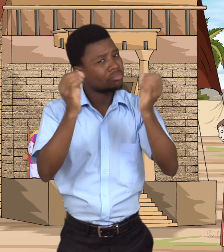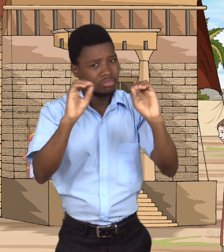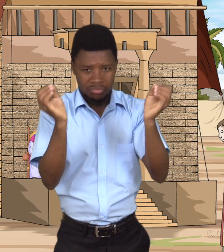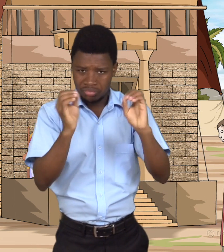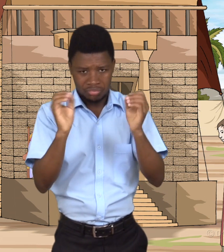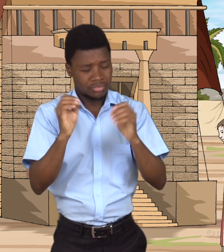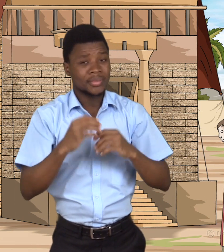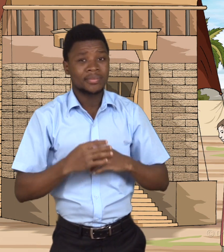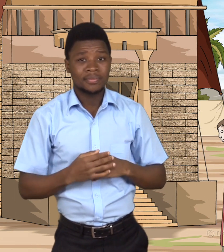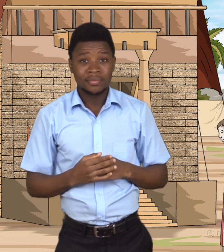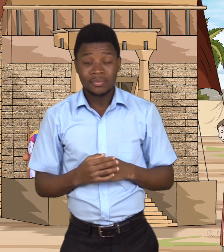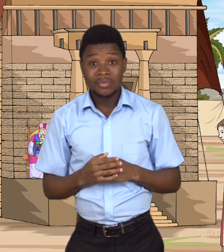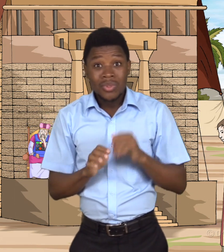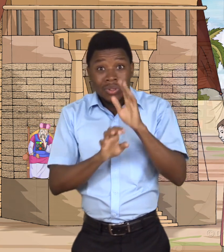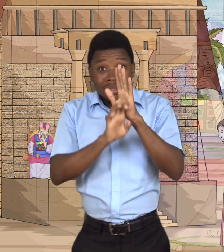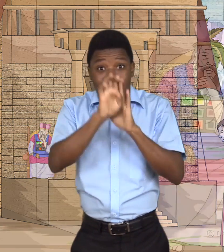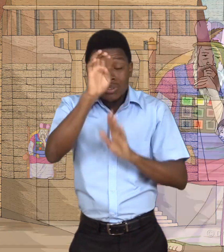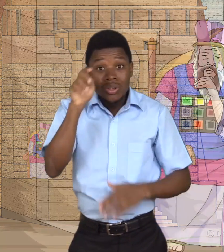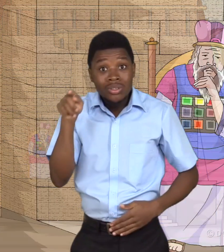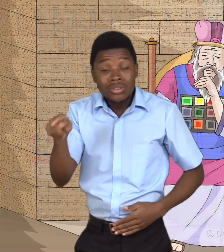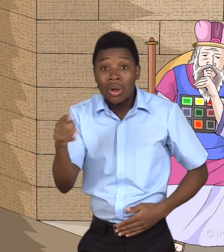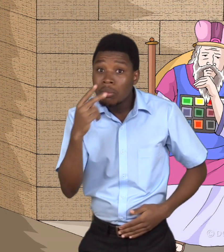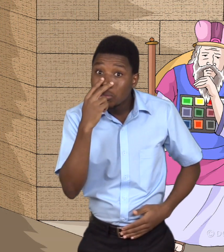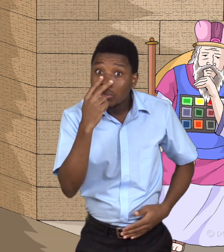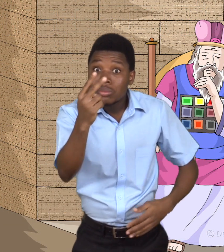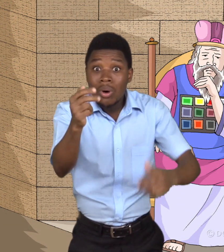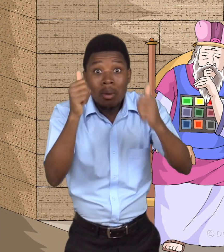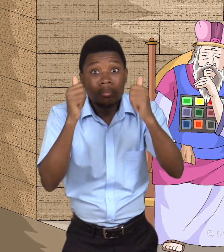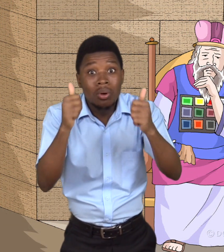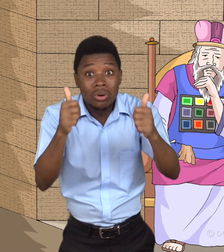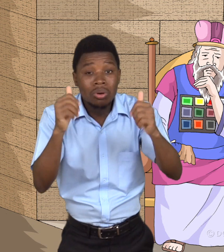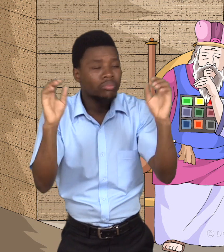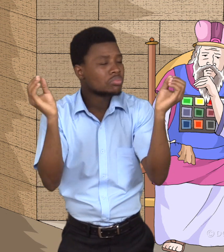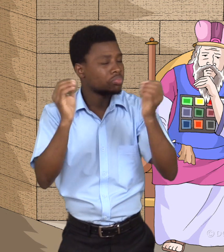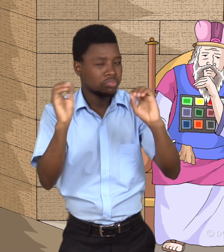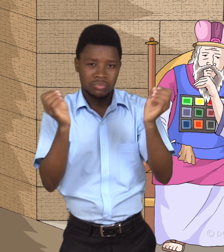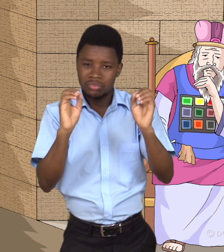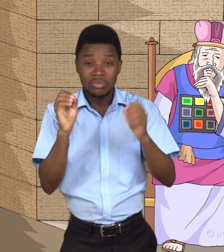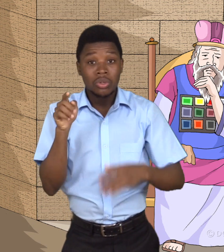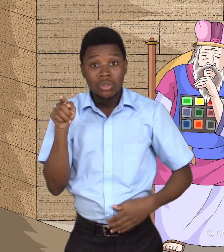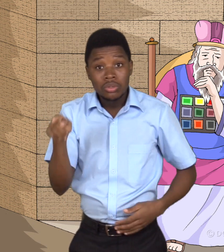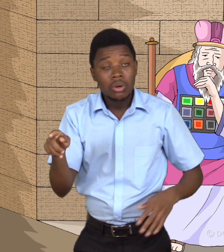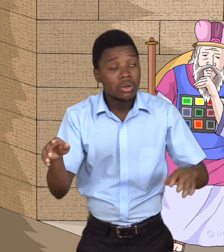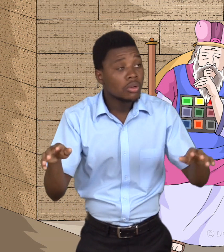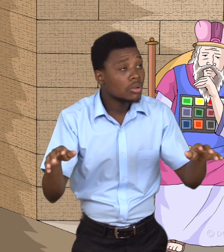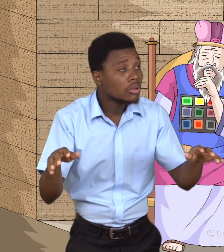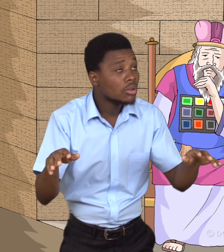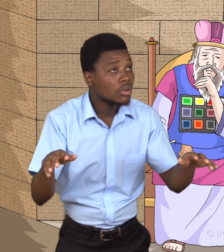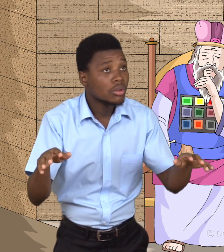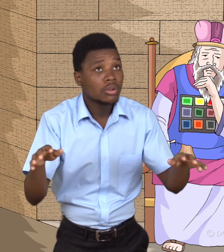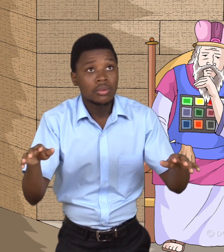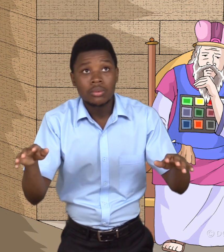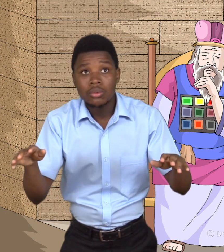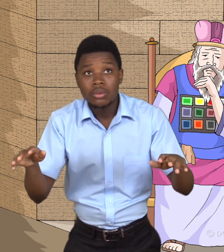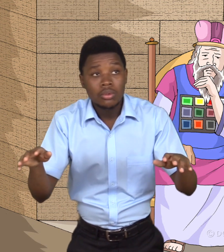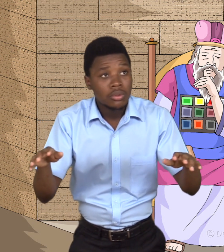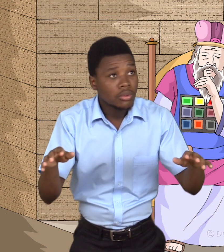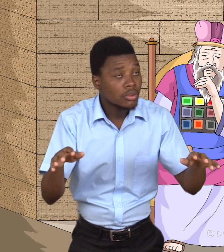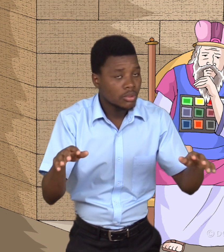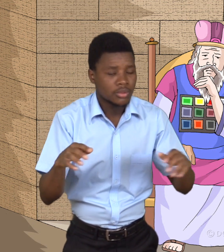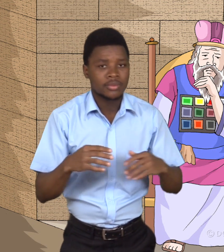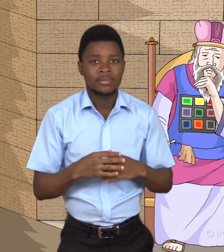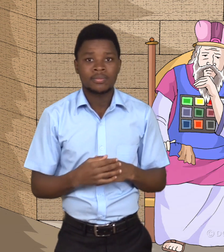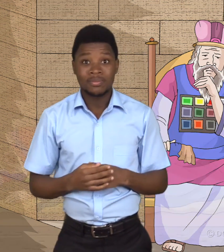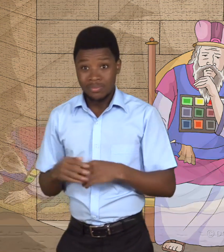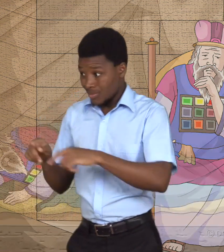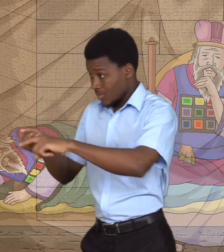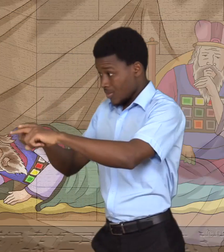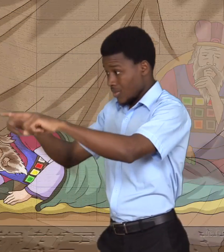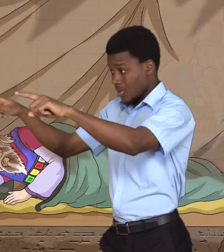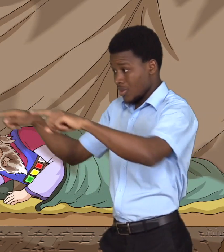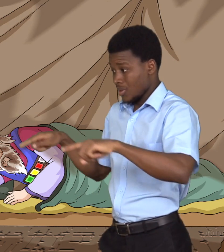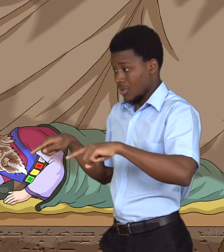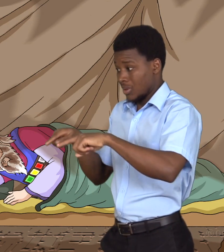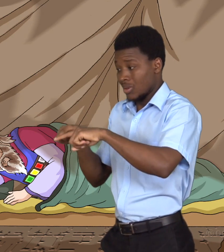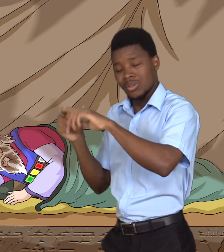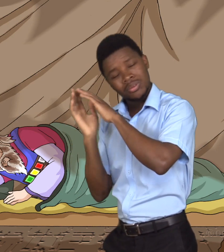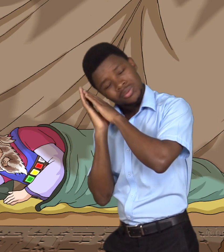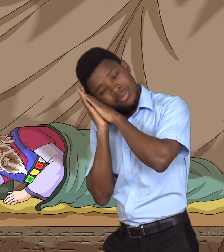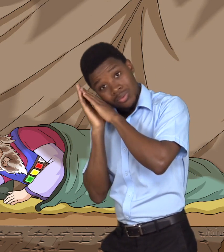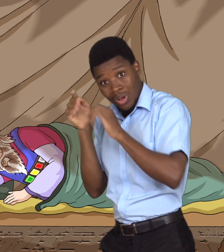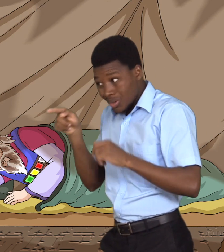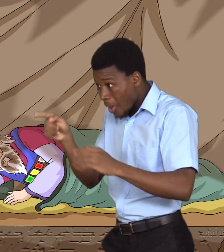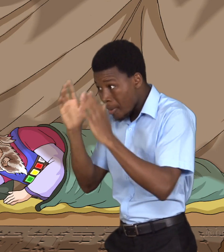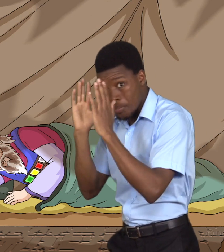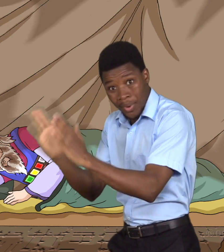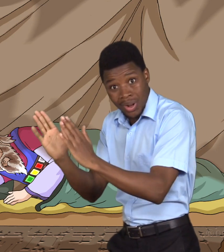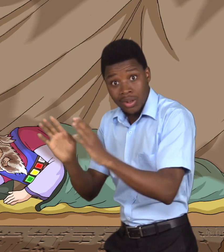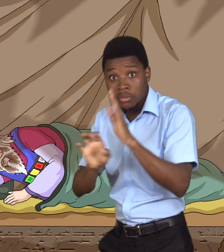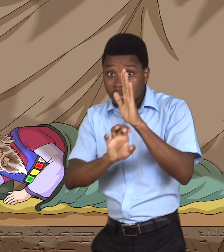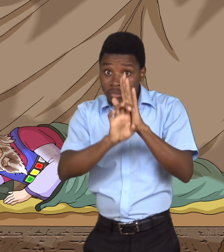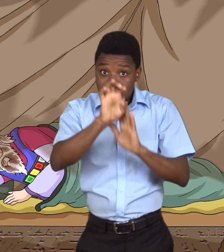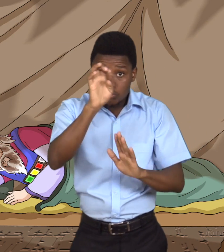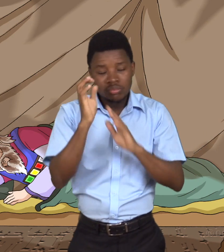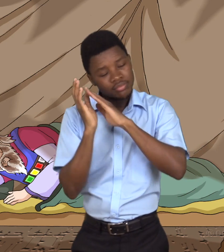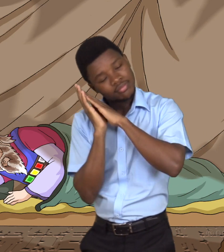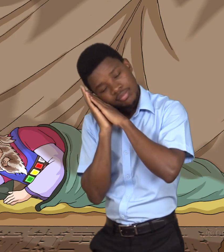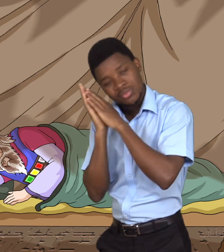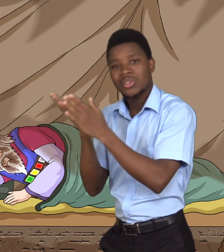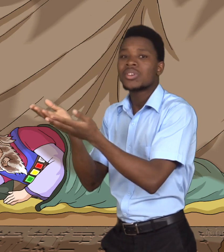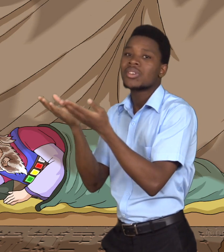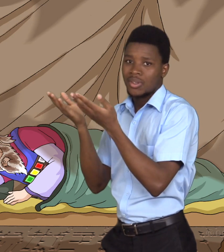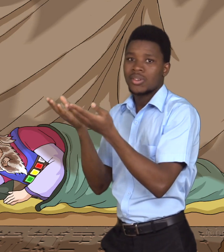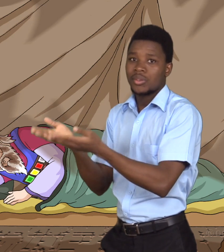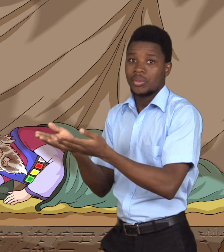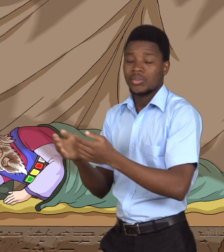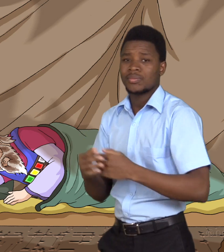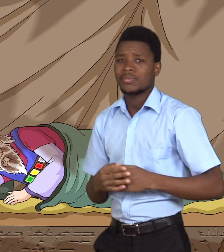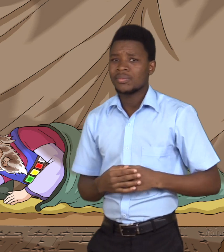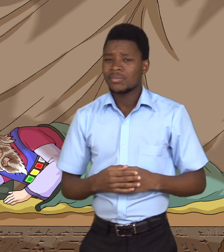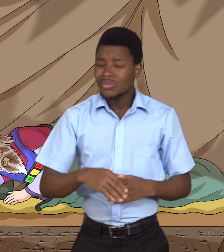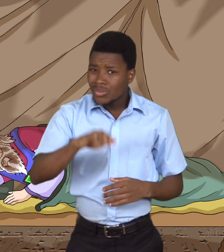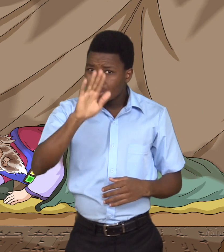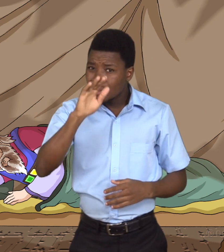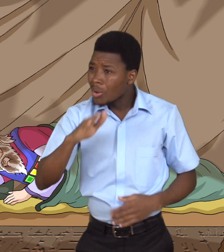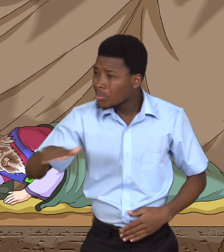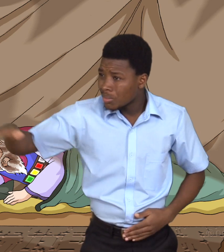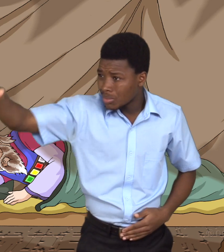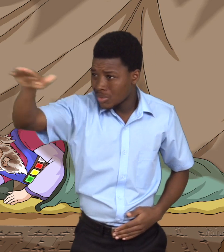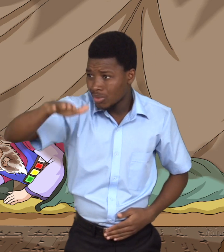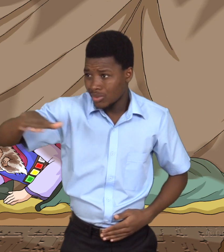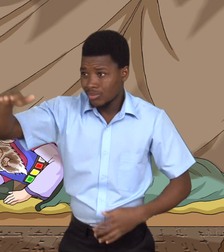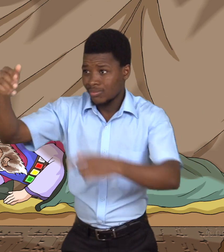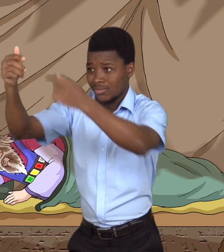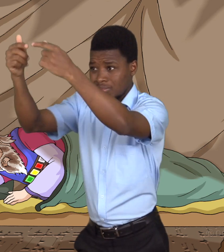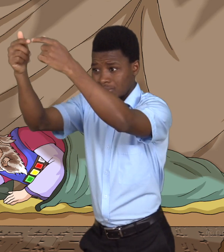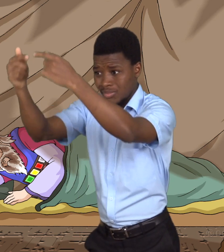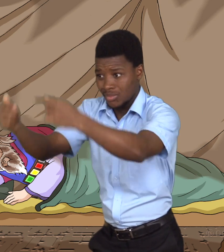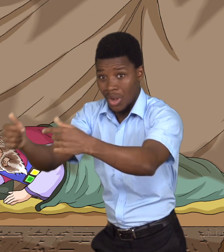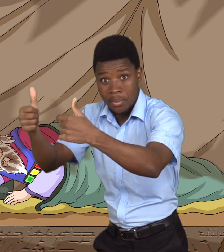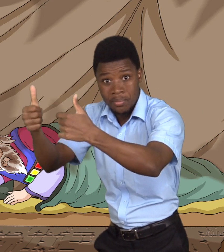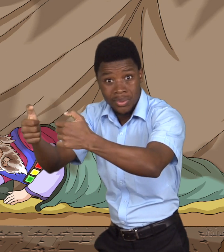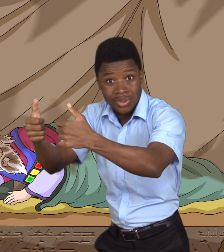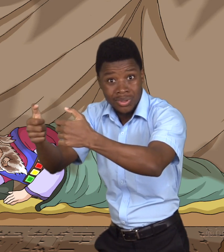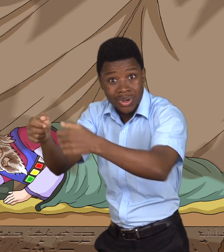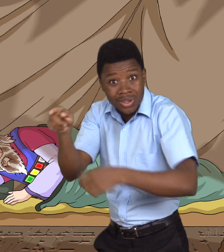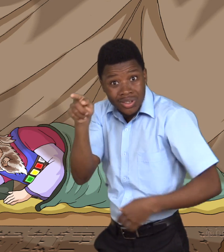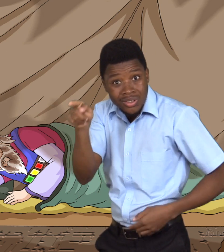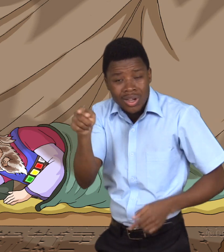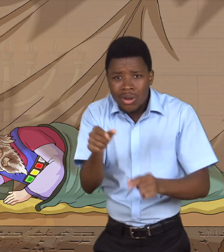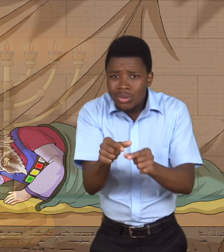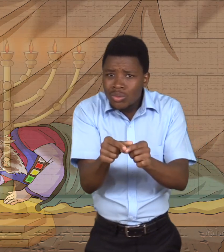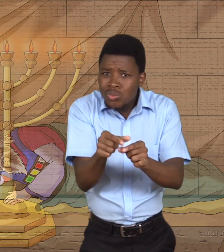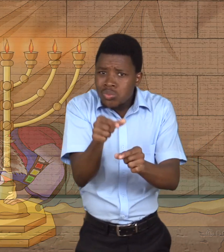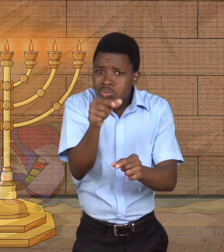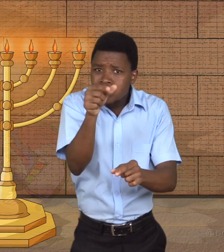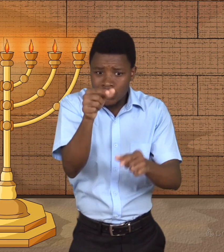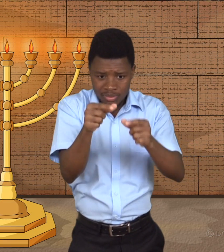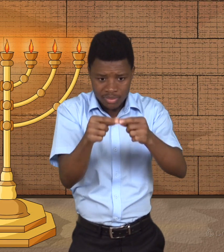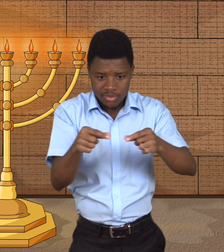And at that time Eli, whose eyesight had grown so dim that he could not see, was lying in his room.